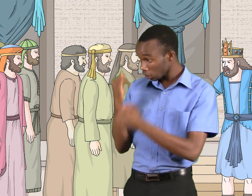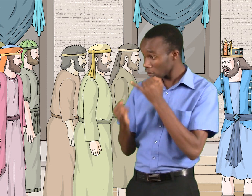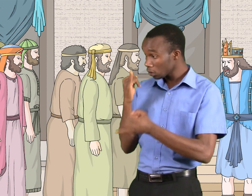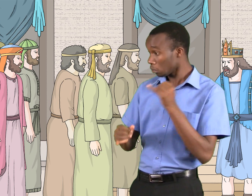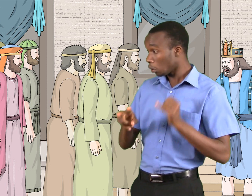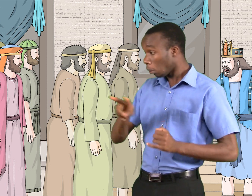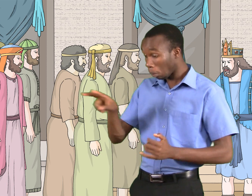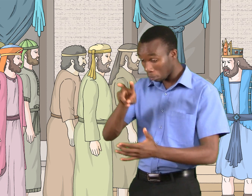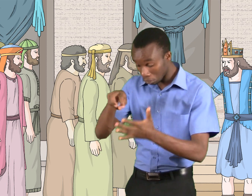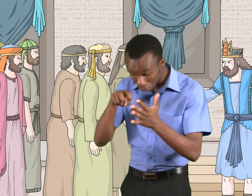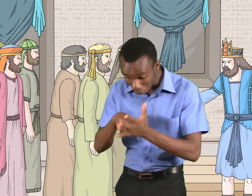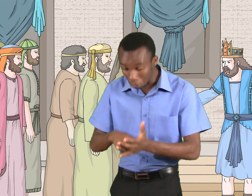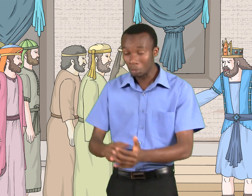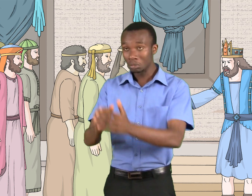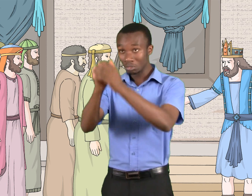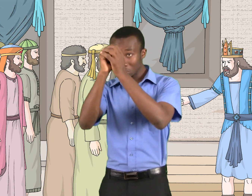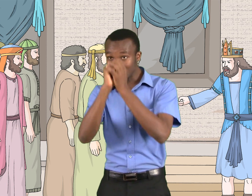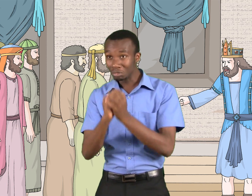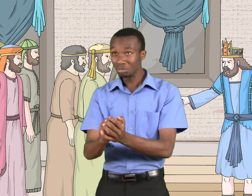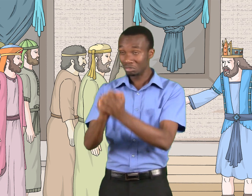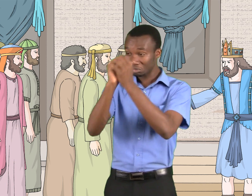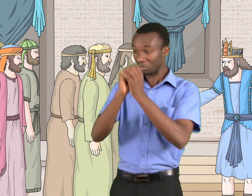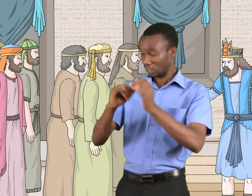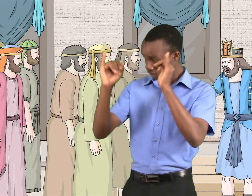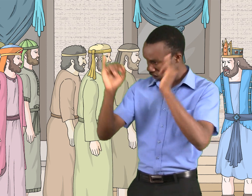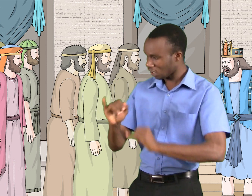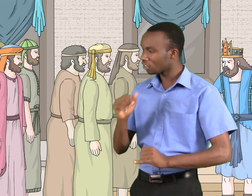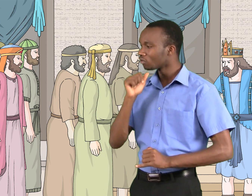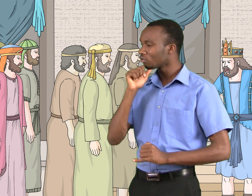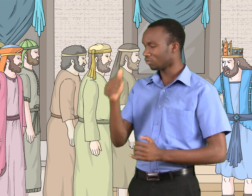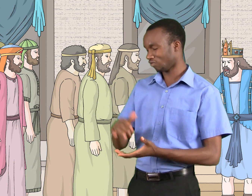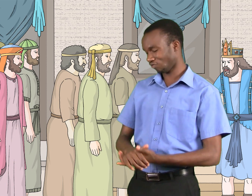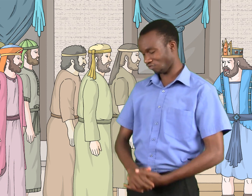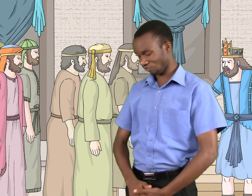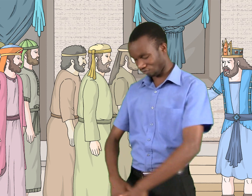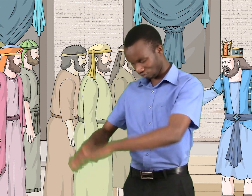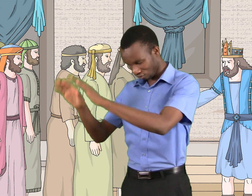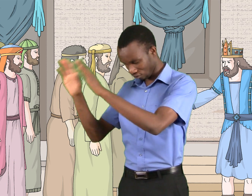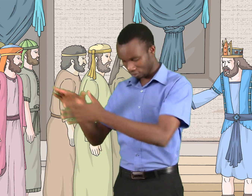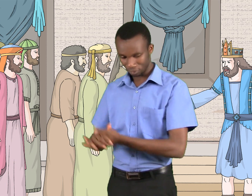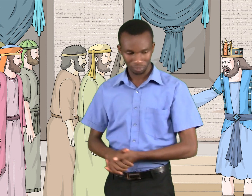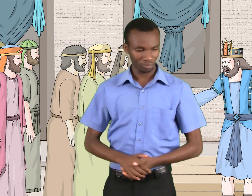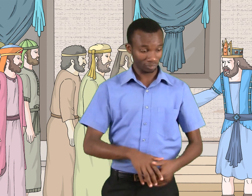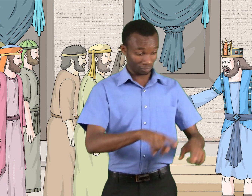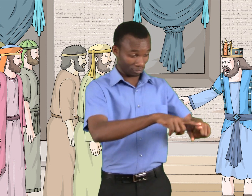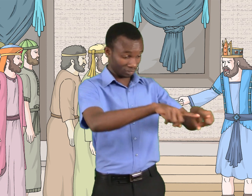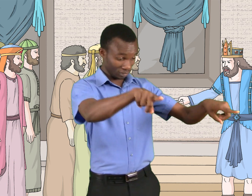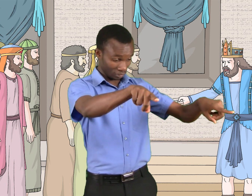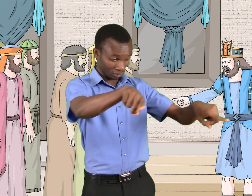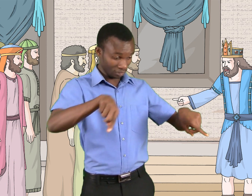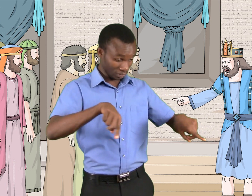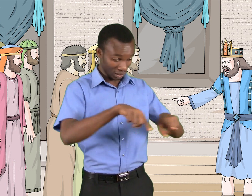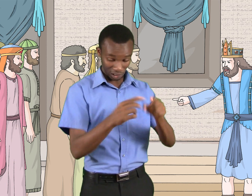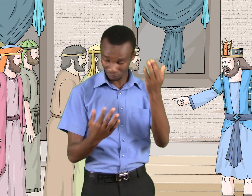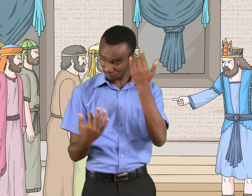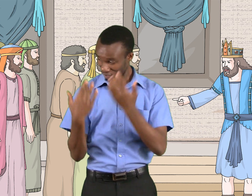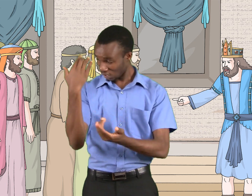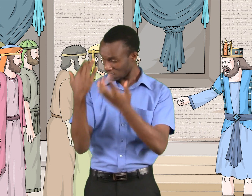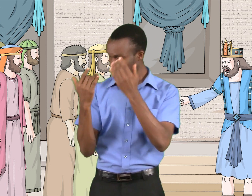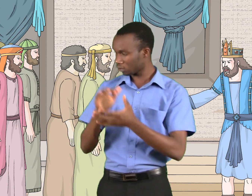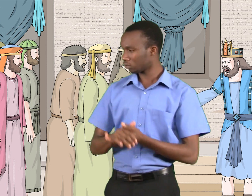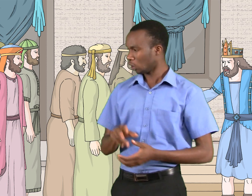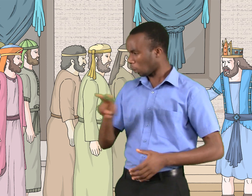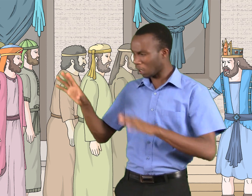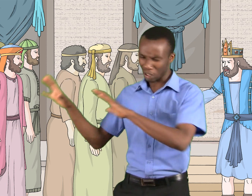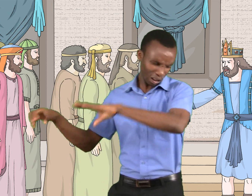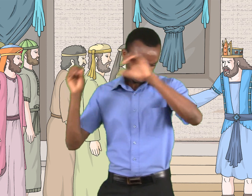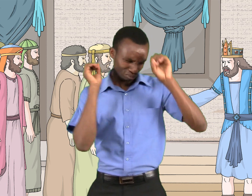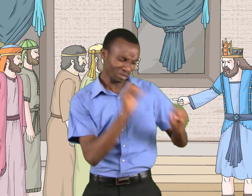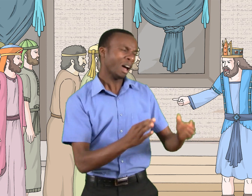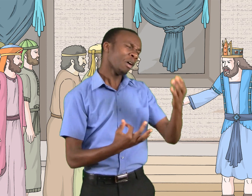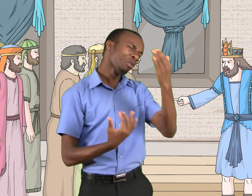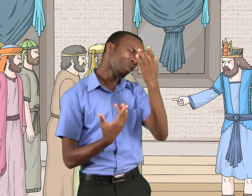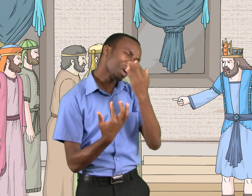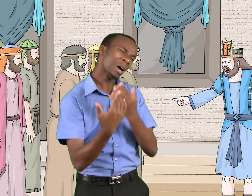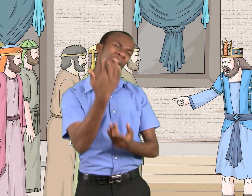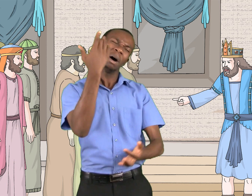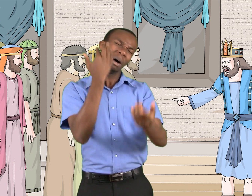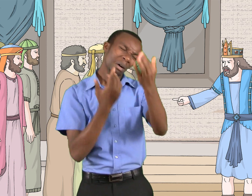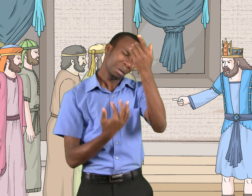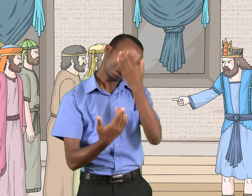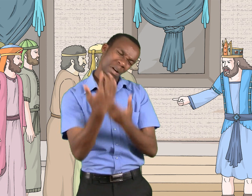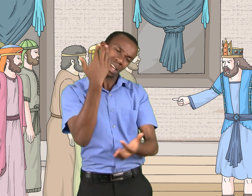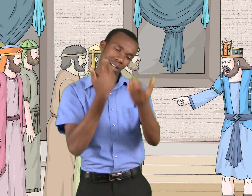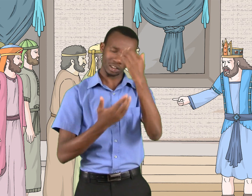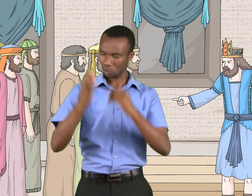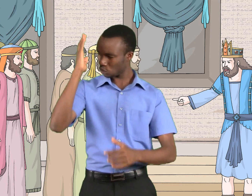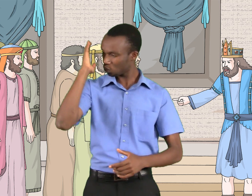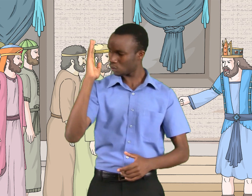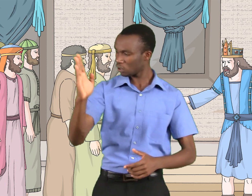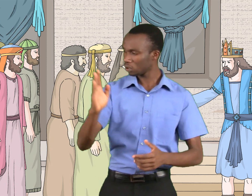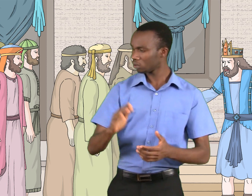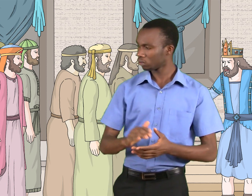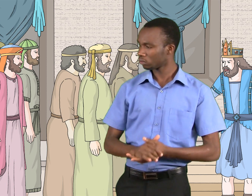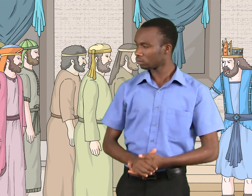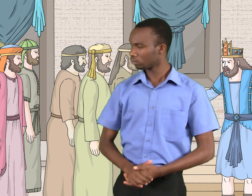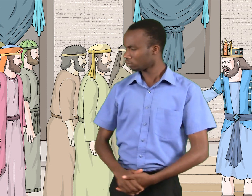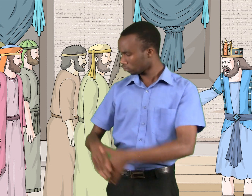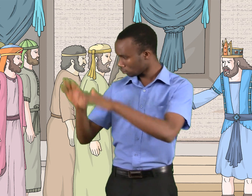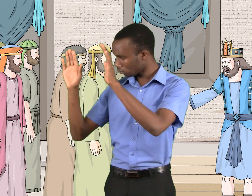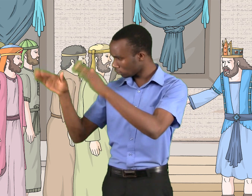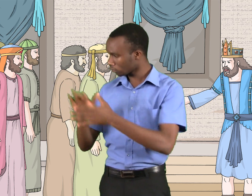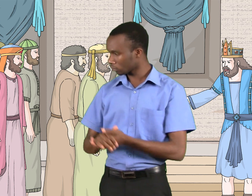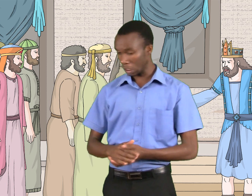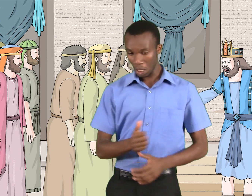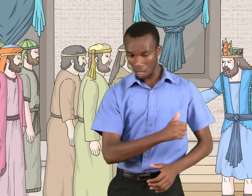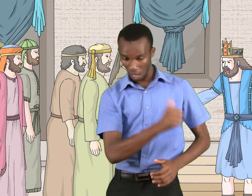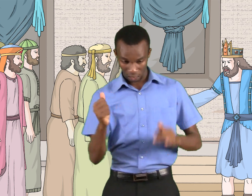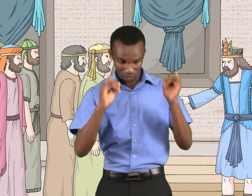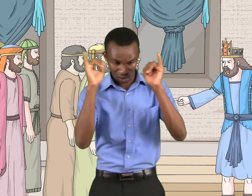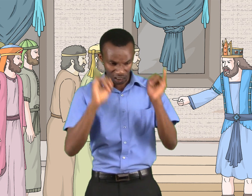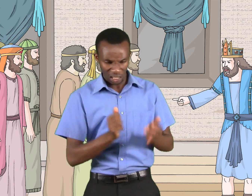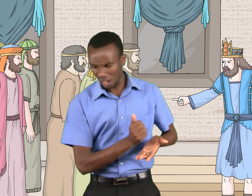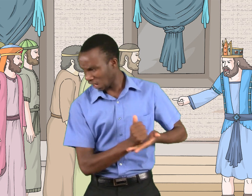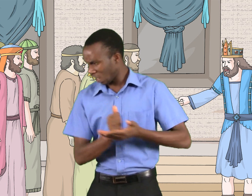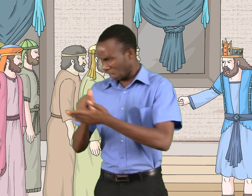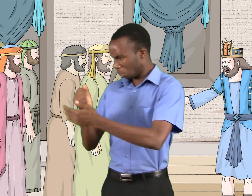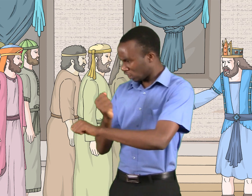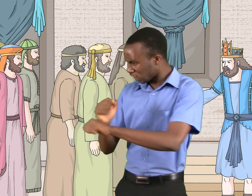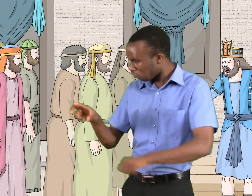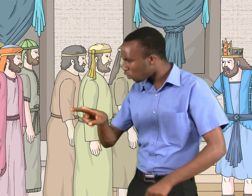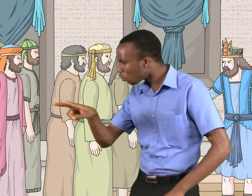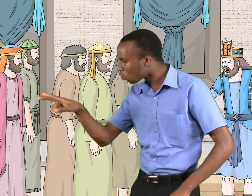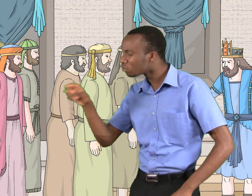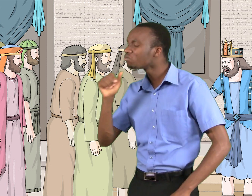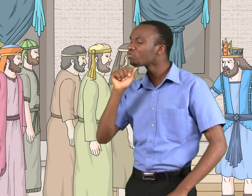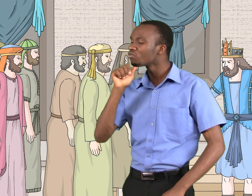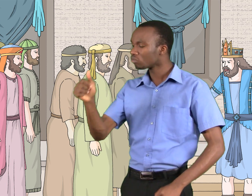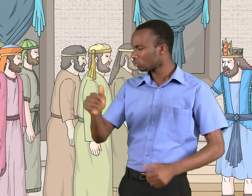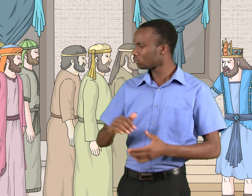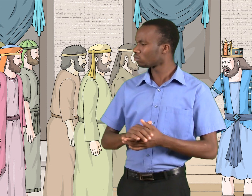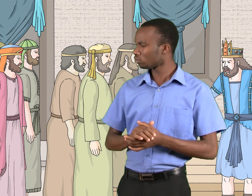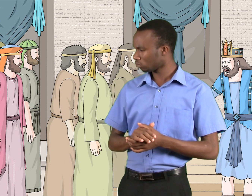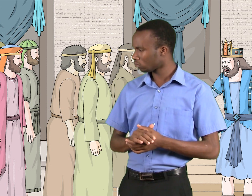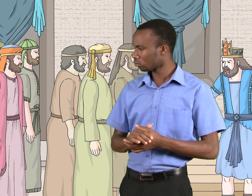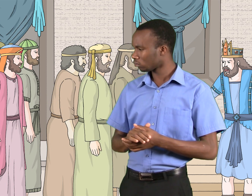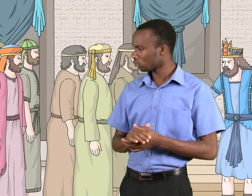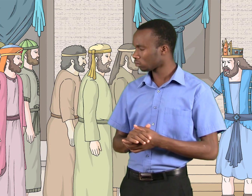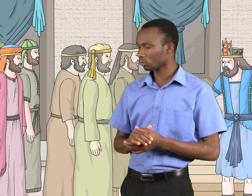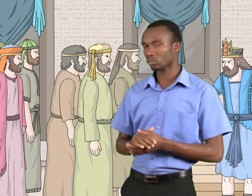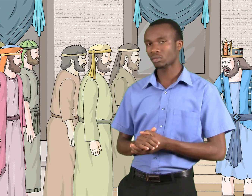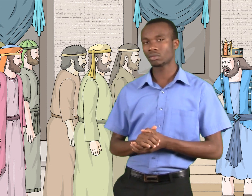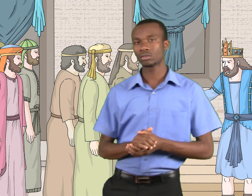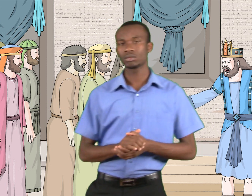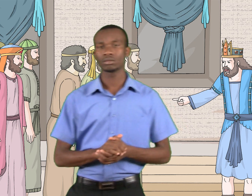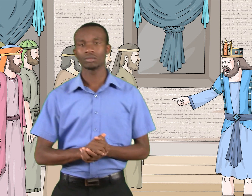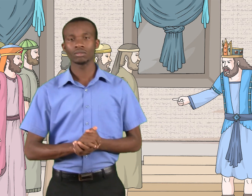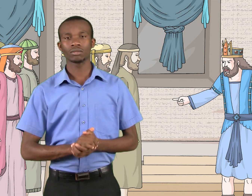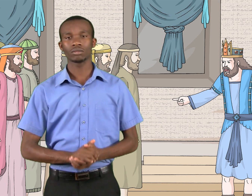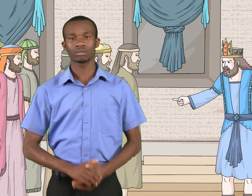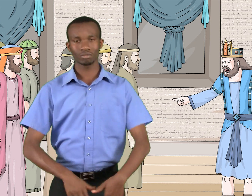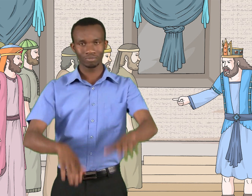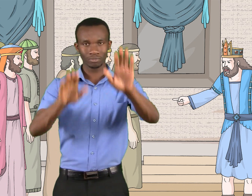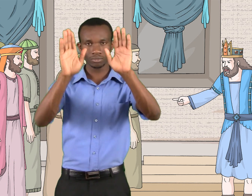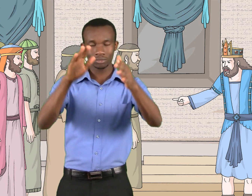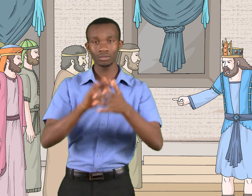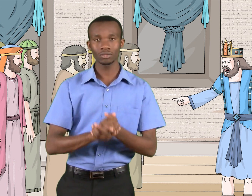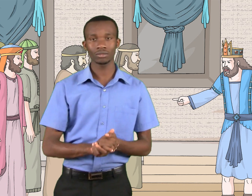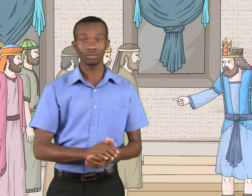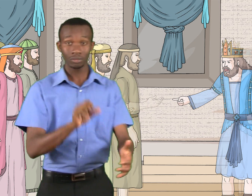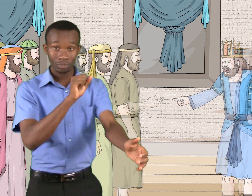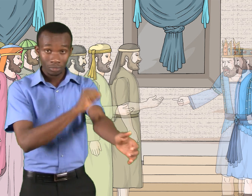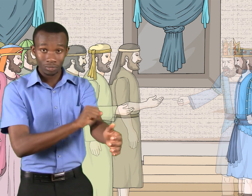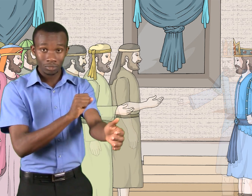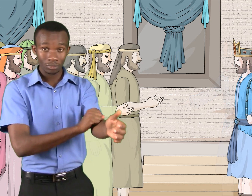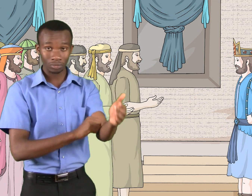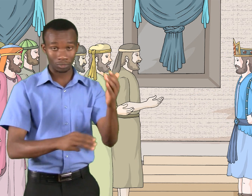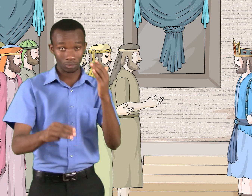But if you refuse to worship, you will be thrown at once into the blazing fiery furnace. Then what god will be able to deliver you from my hands?”